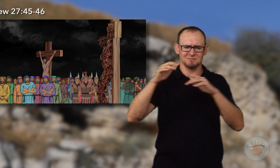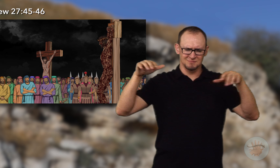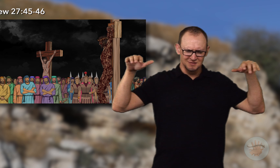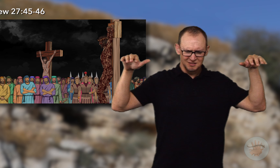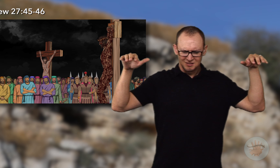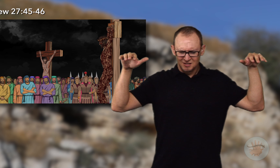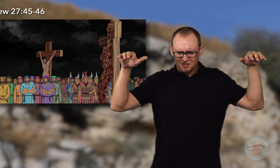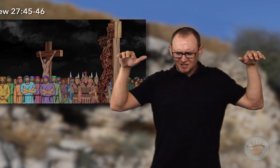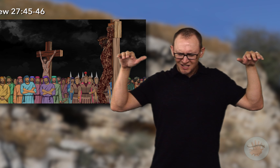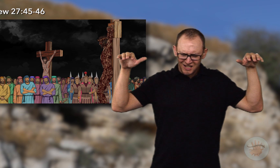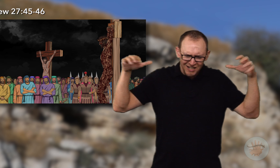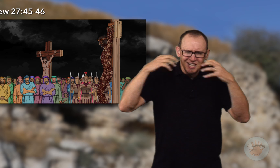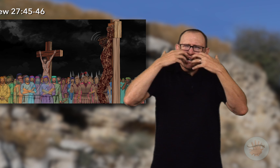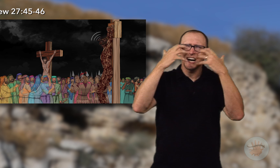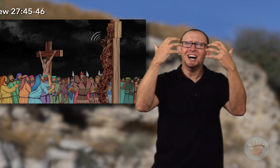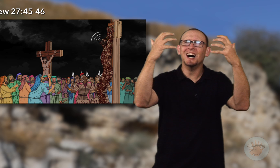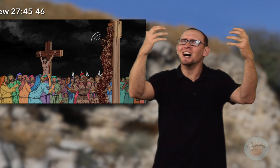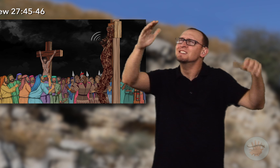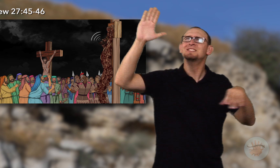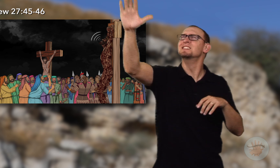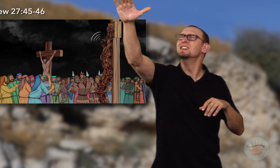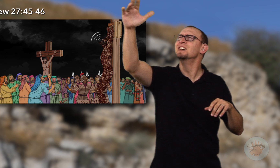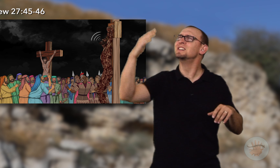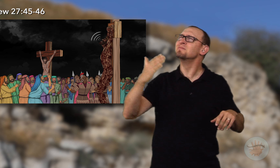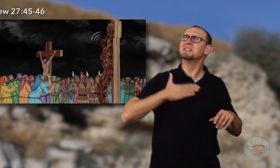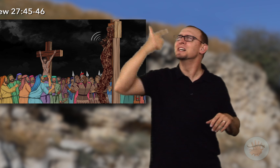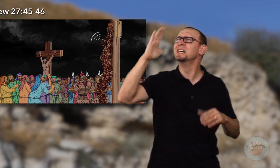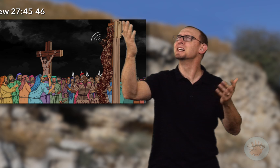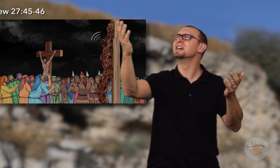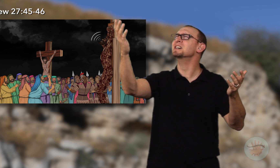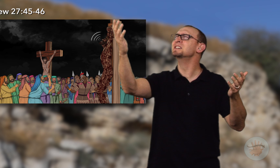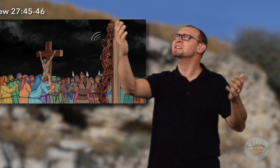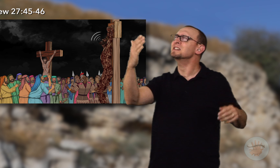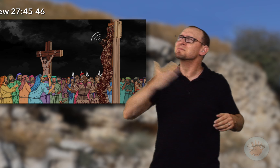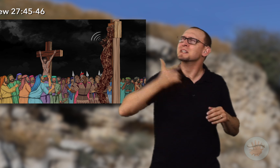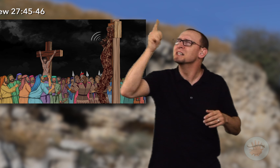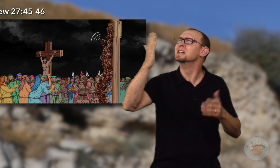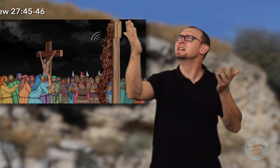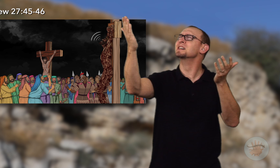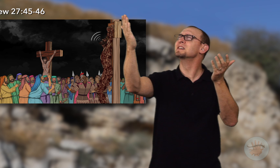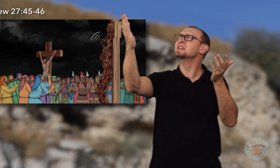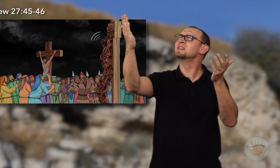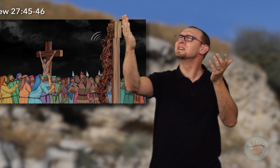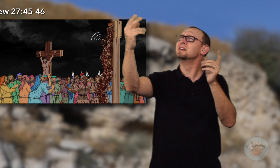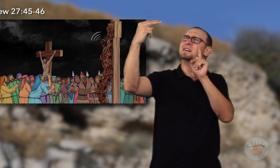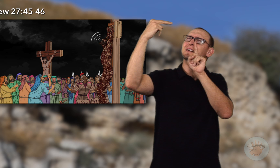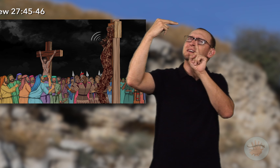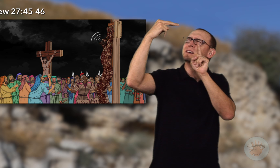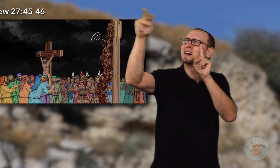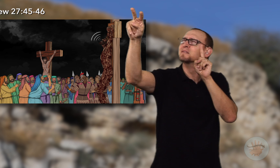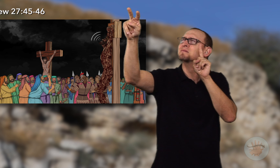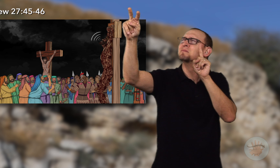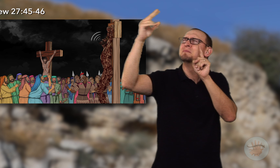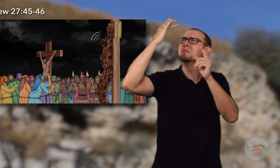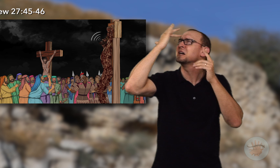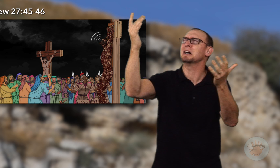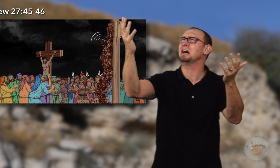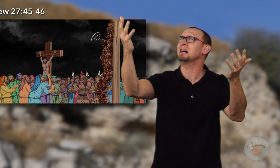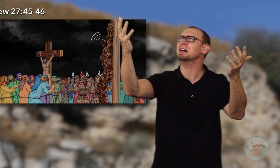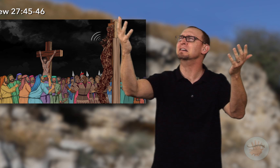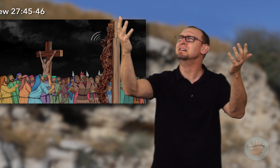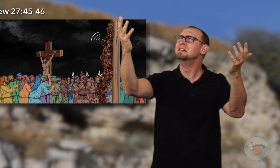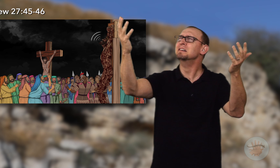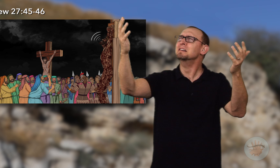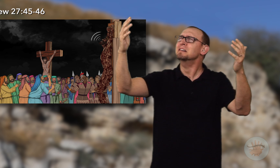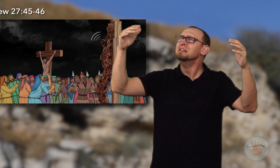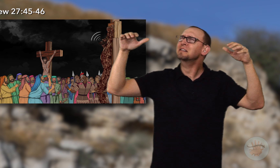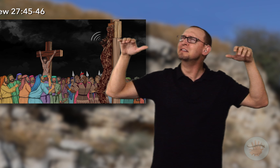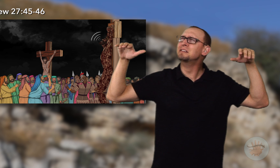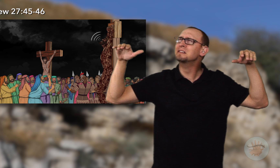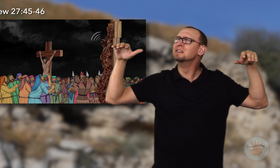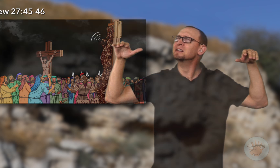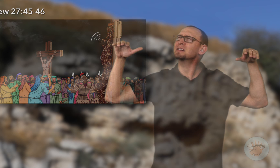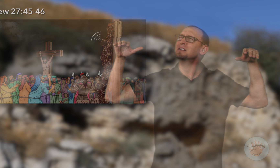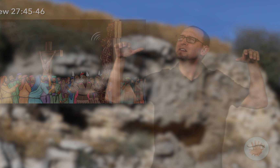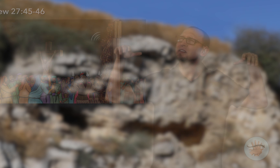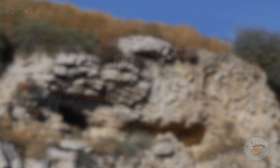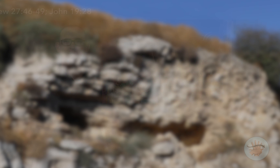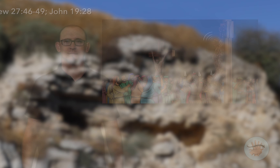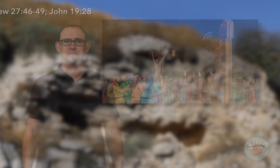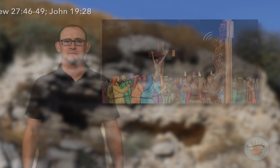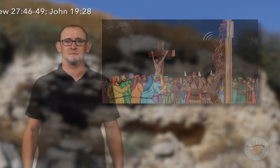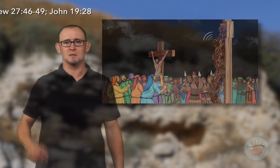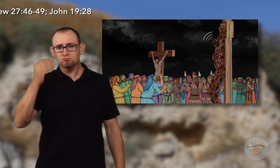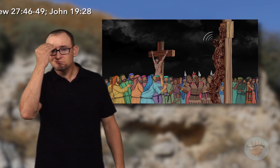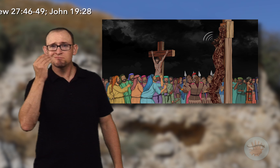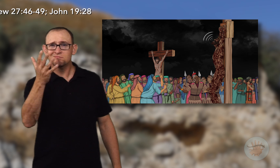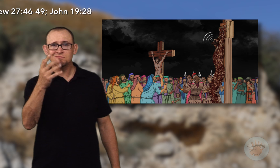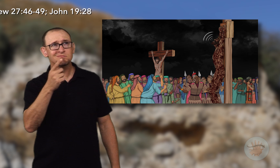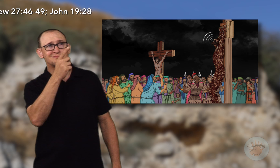About the ninth hour Jesus cried out in a loud voice, “Eli, Eli, lema sabachthani?” which means, “My God, My God, why have You forsaken Me?”